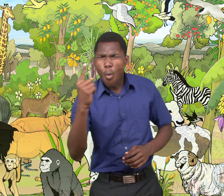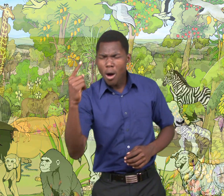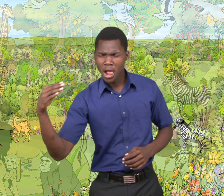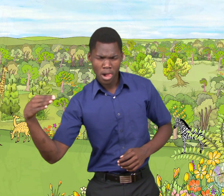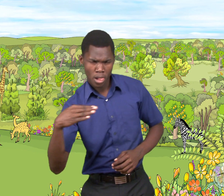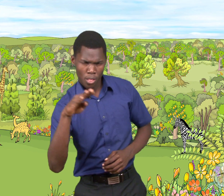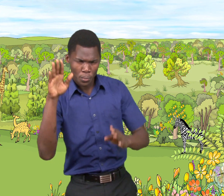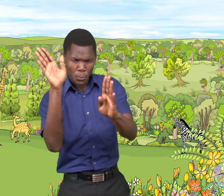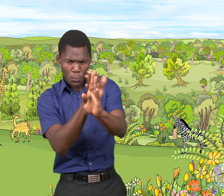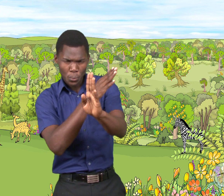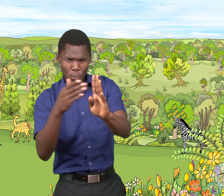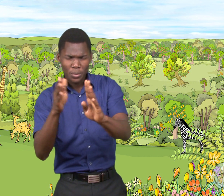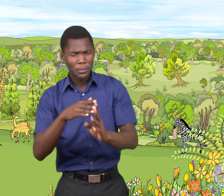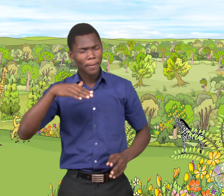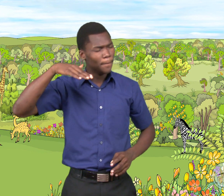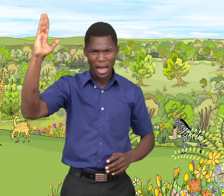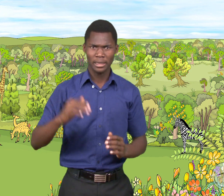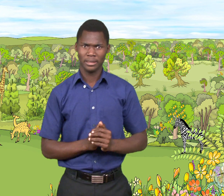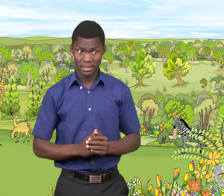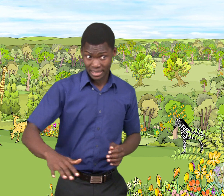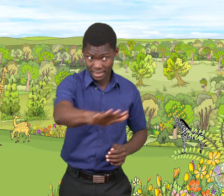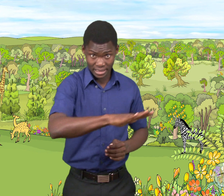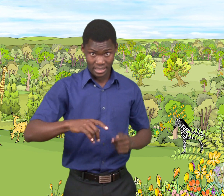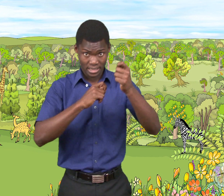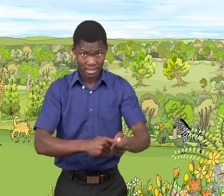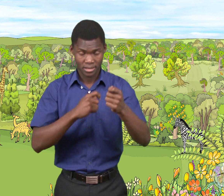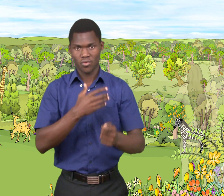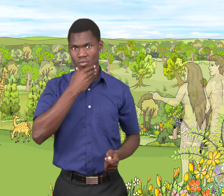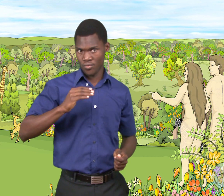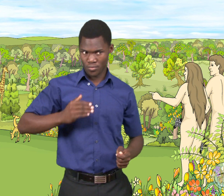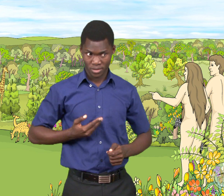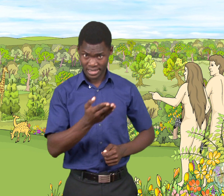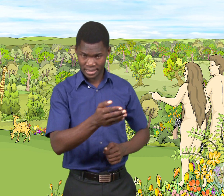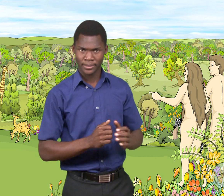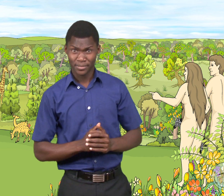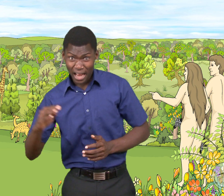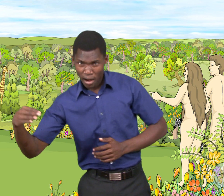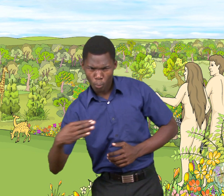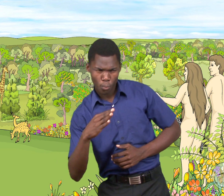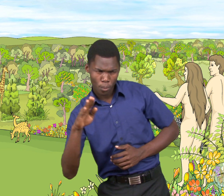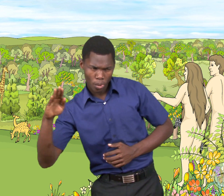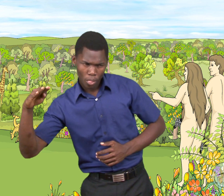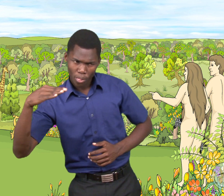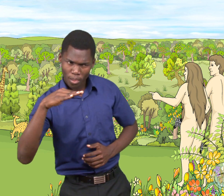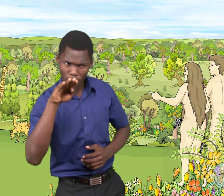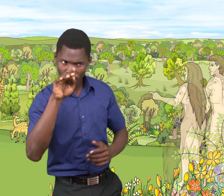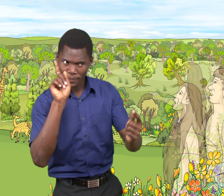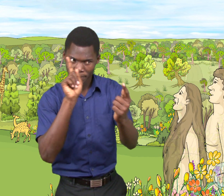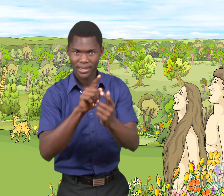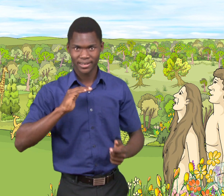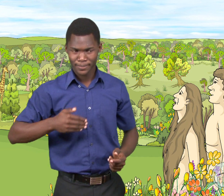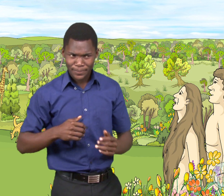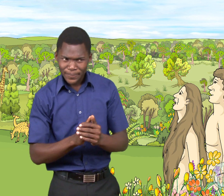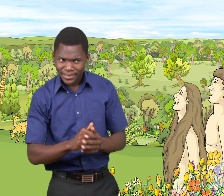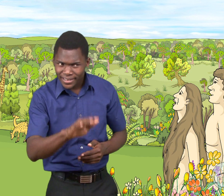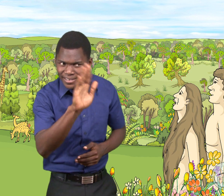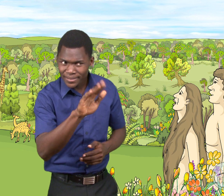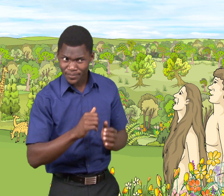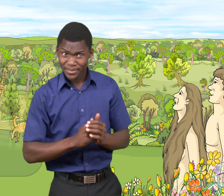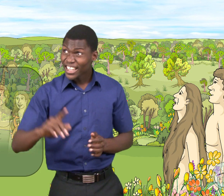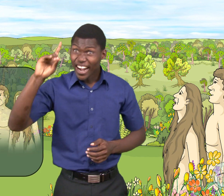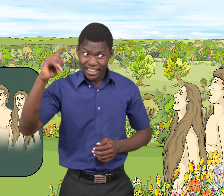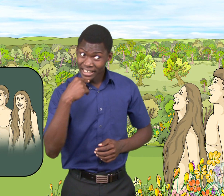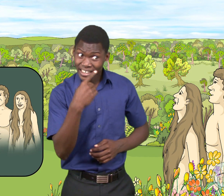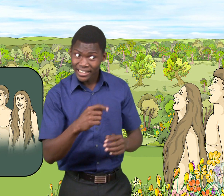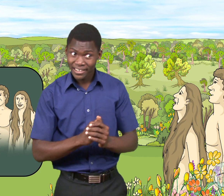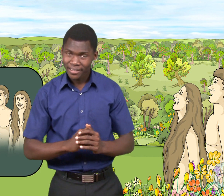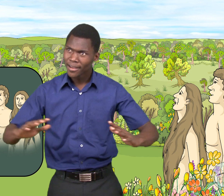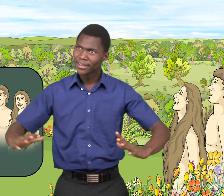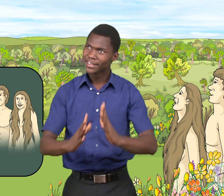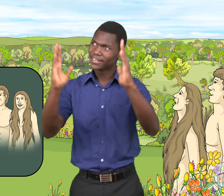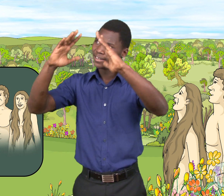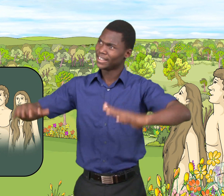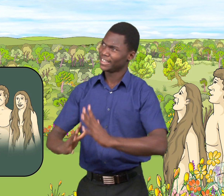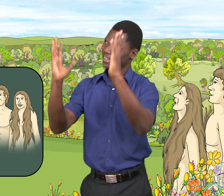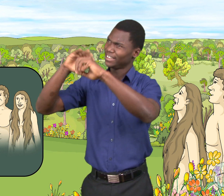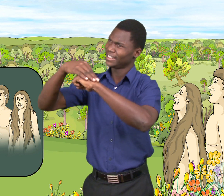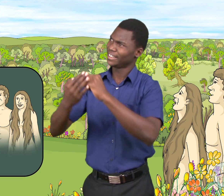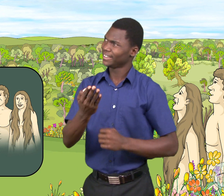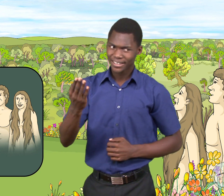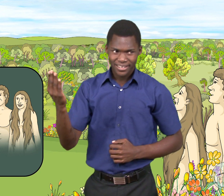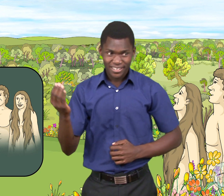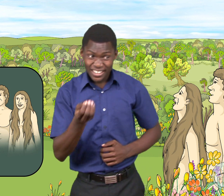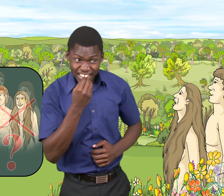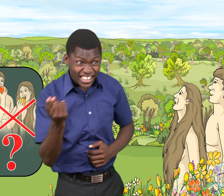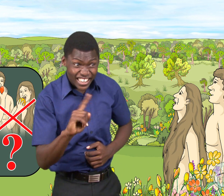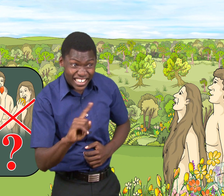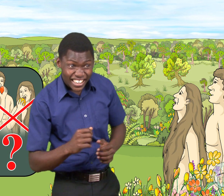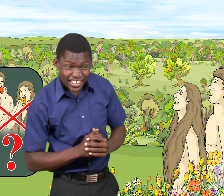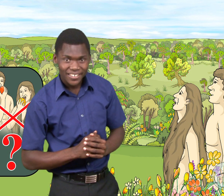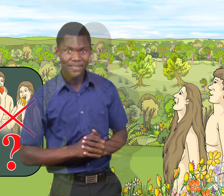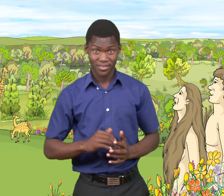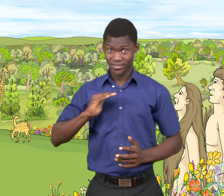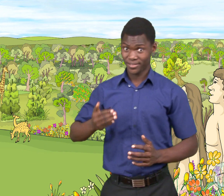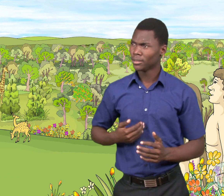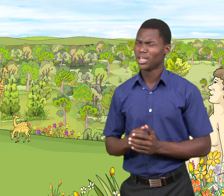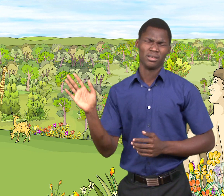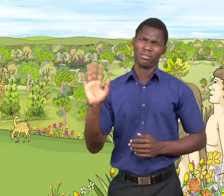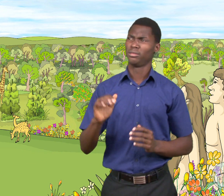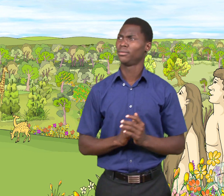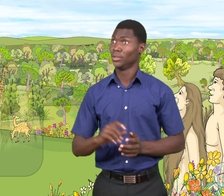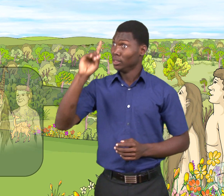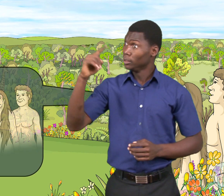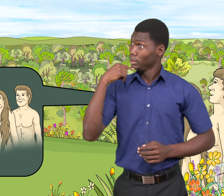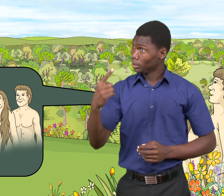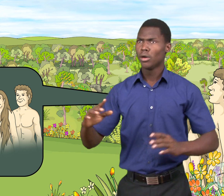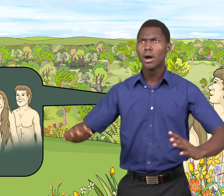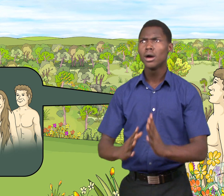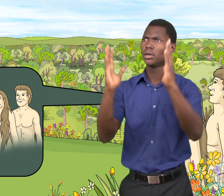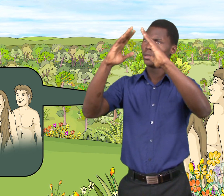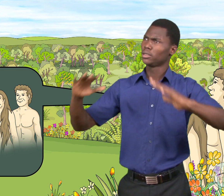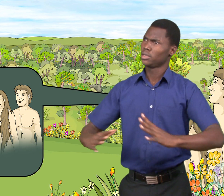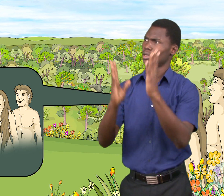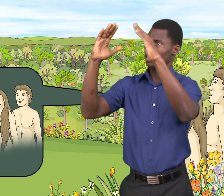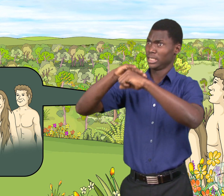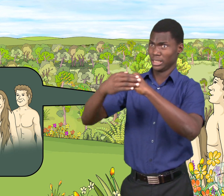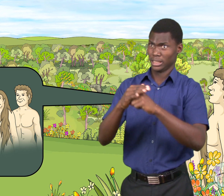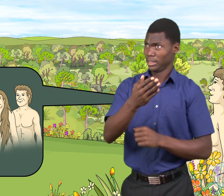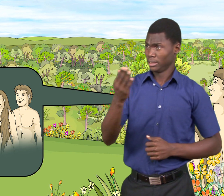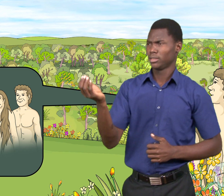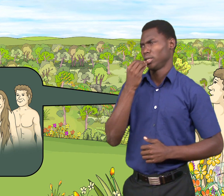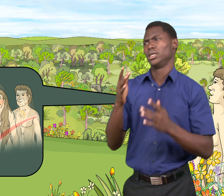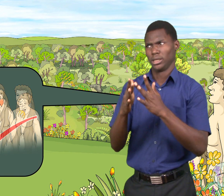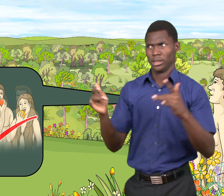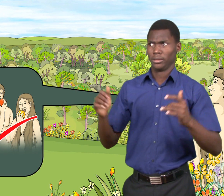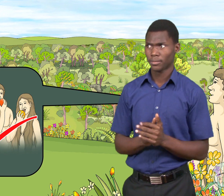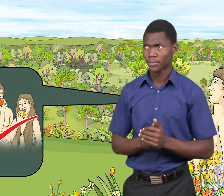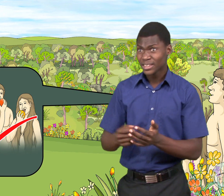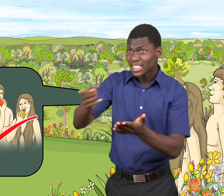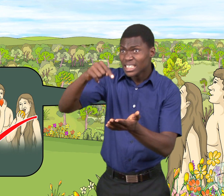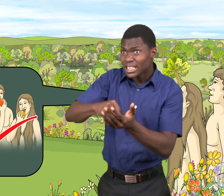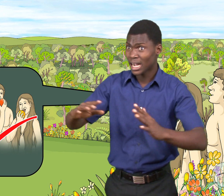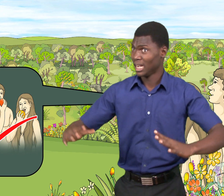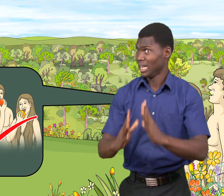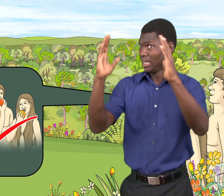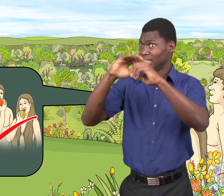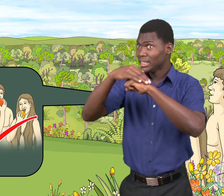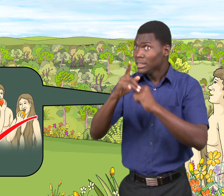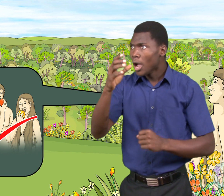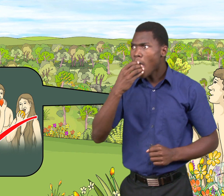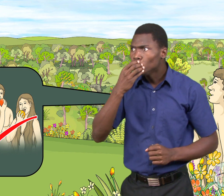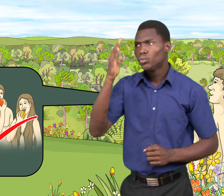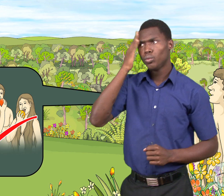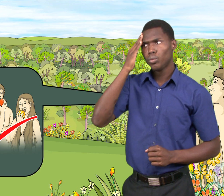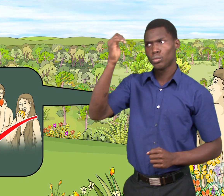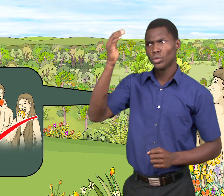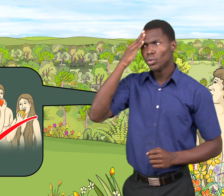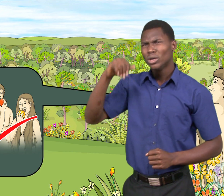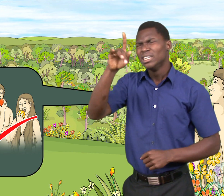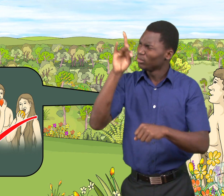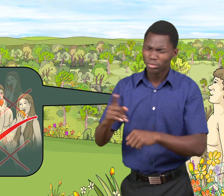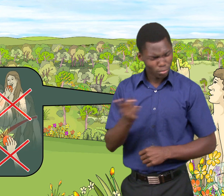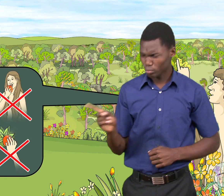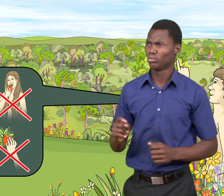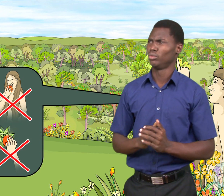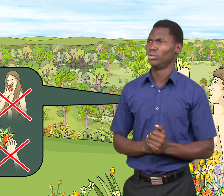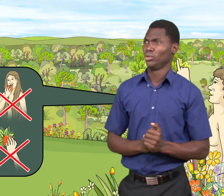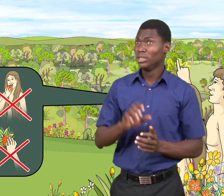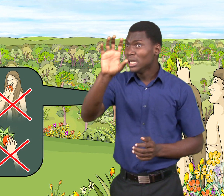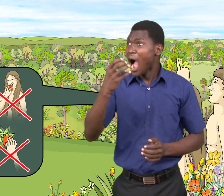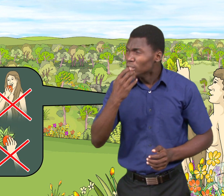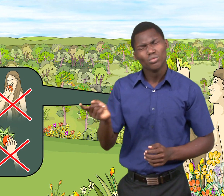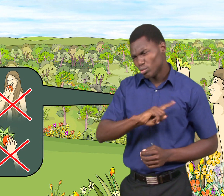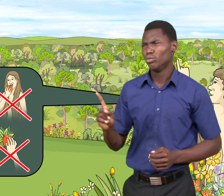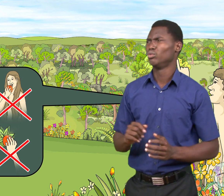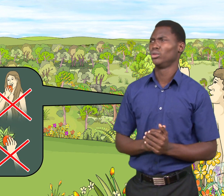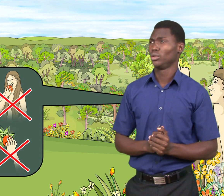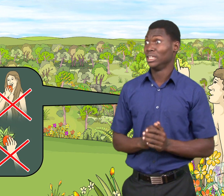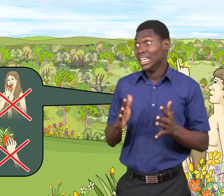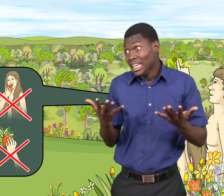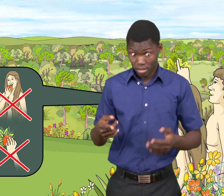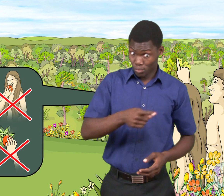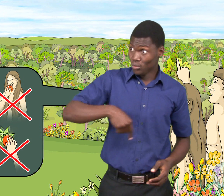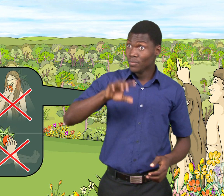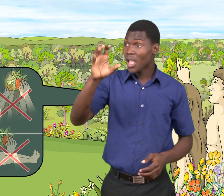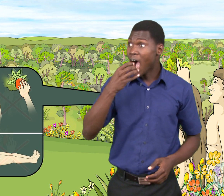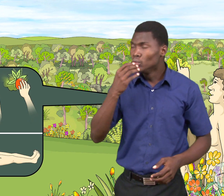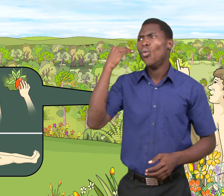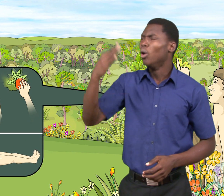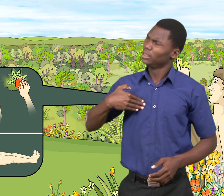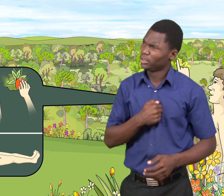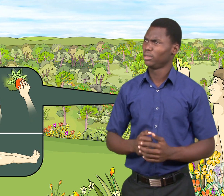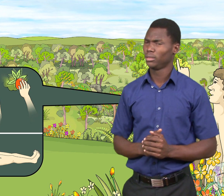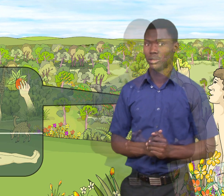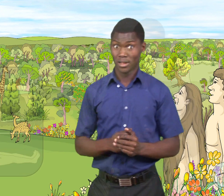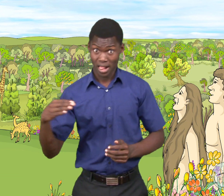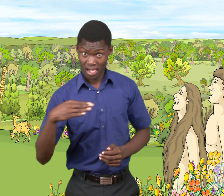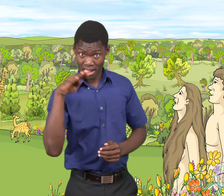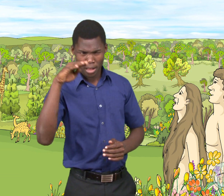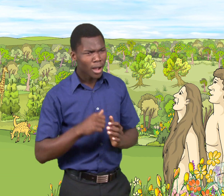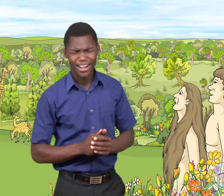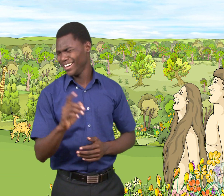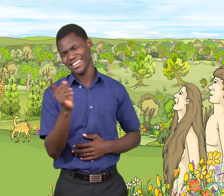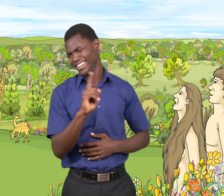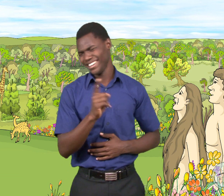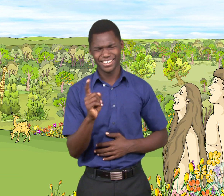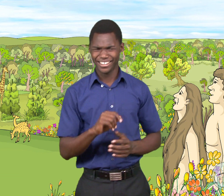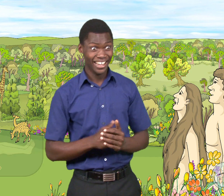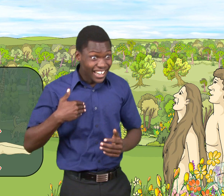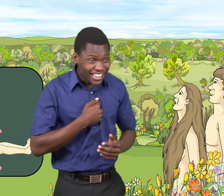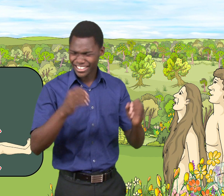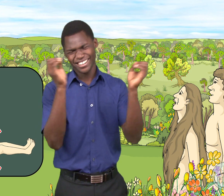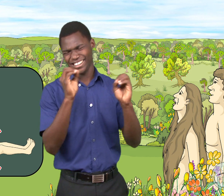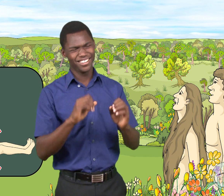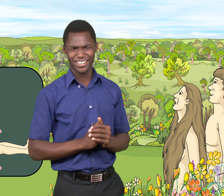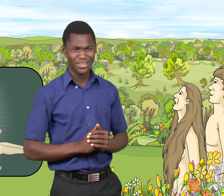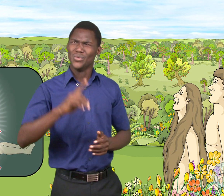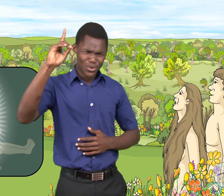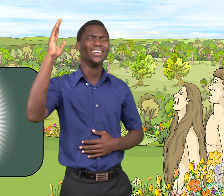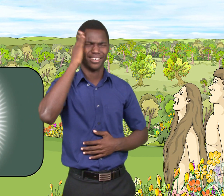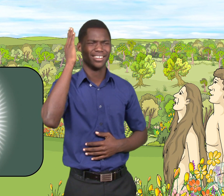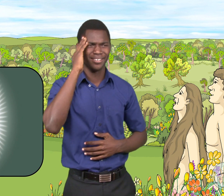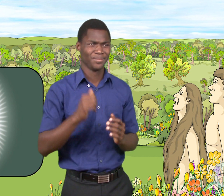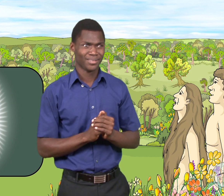And he said to the woman, “Did God really say, ‘You must not eat from any tree in the garden?’” The woman answered the serpent, “We may eat the fruit of the trees of the garden, but about the fruit of the tree in the middle of the garden, God has said, ‘You must not eat of it or touch it, or you will die.’” “You will not surely die,” the serpent told her.